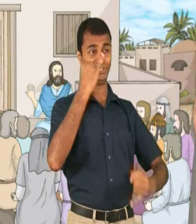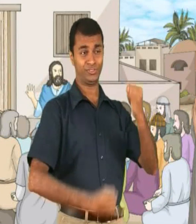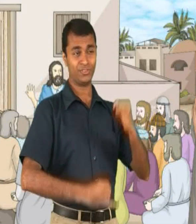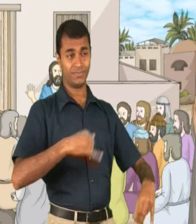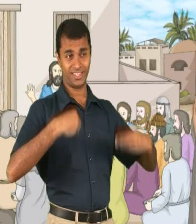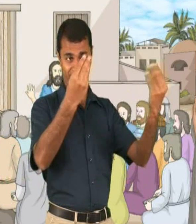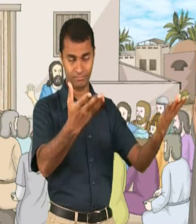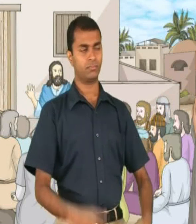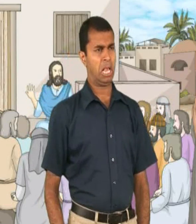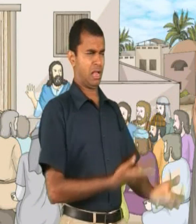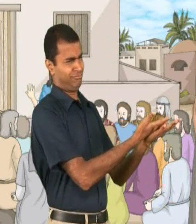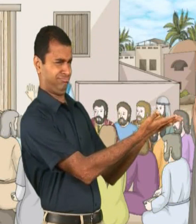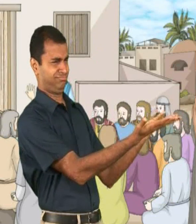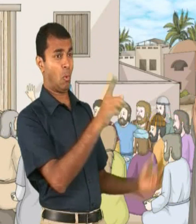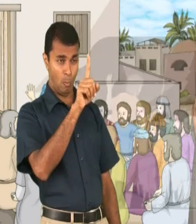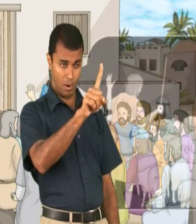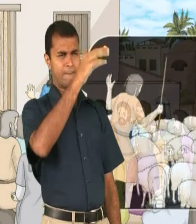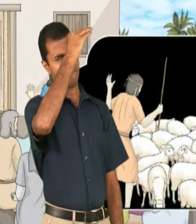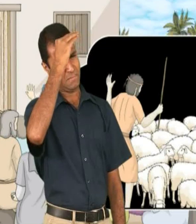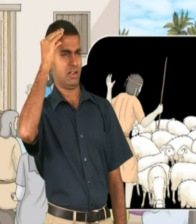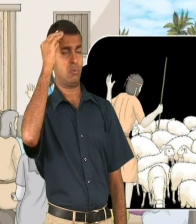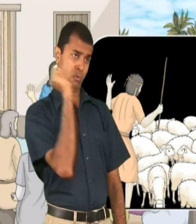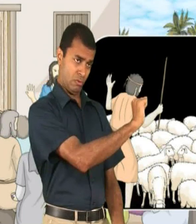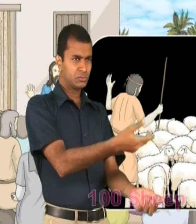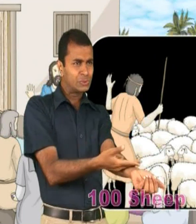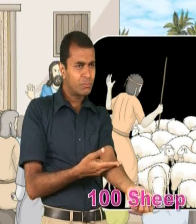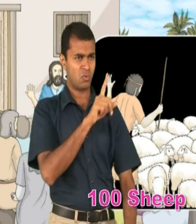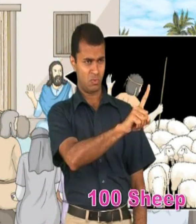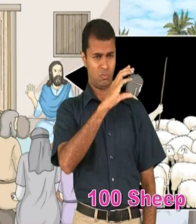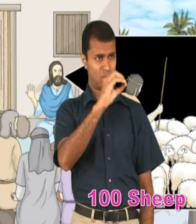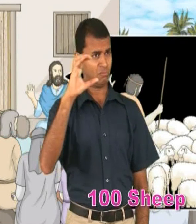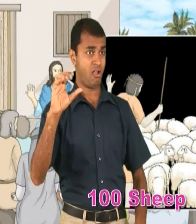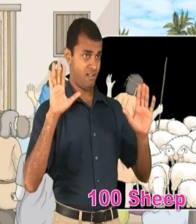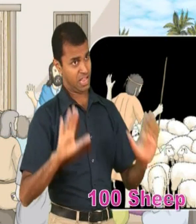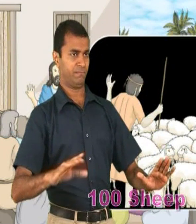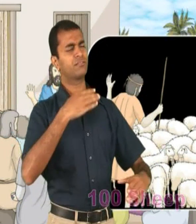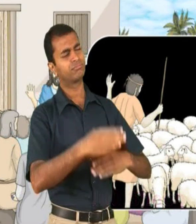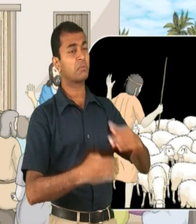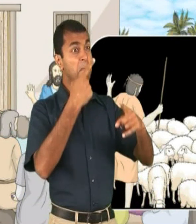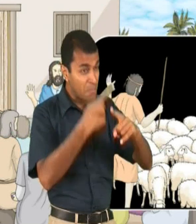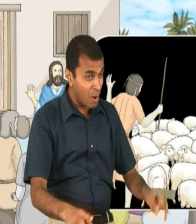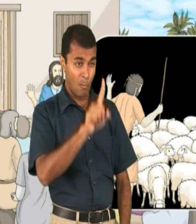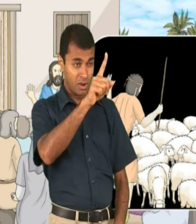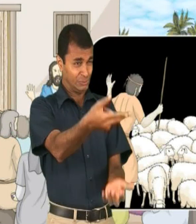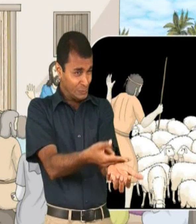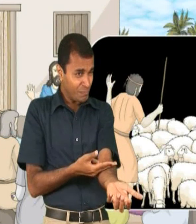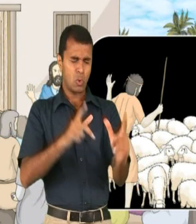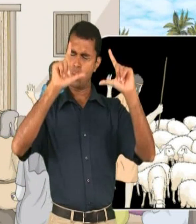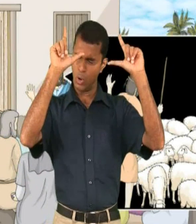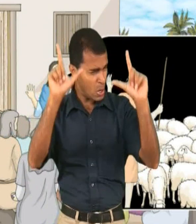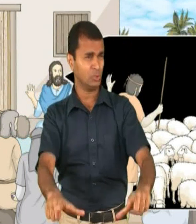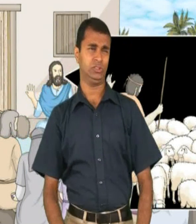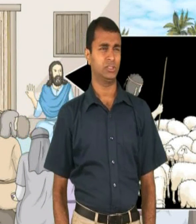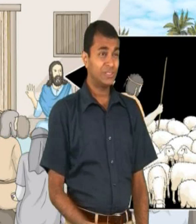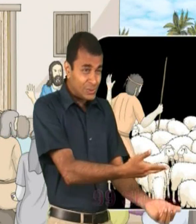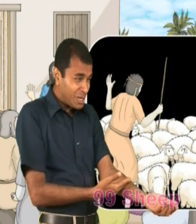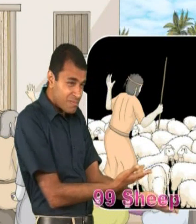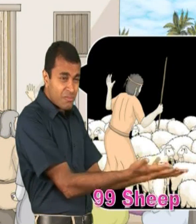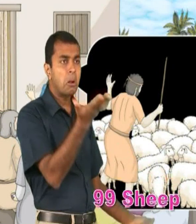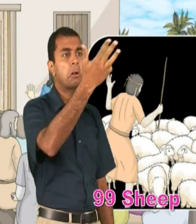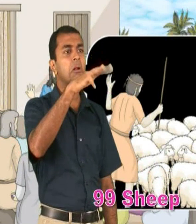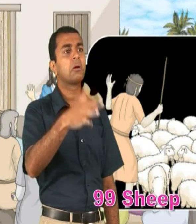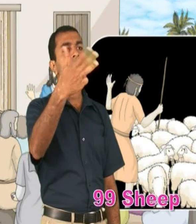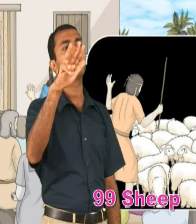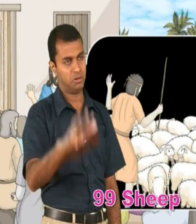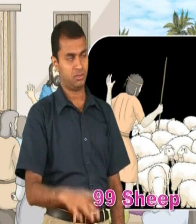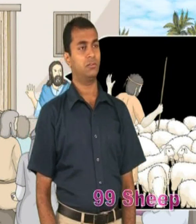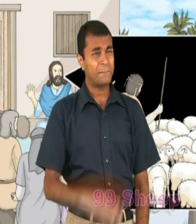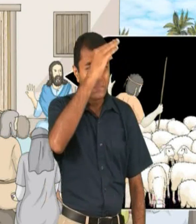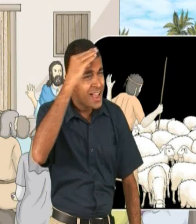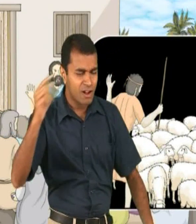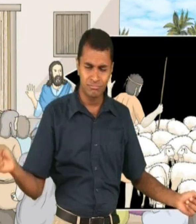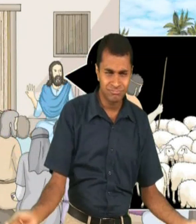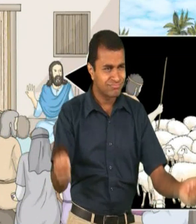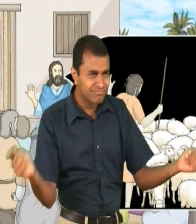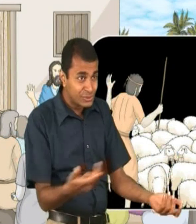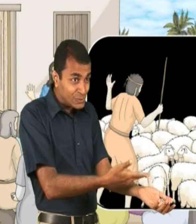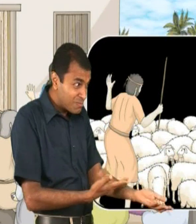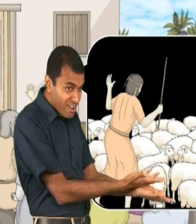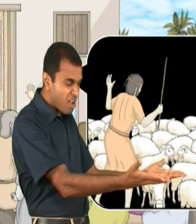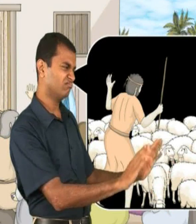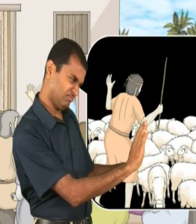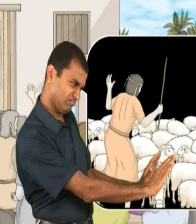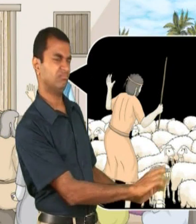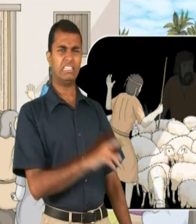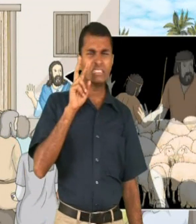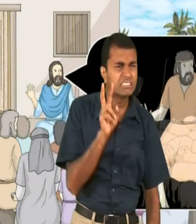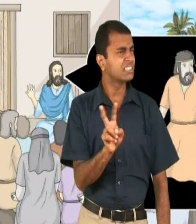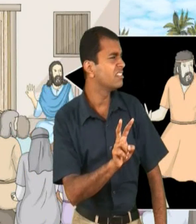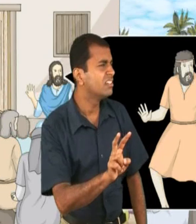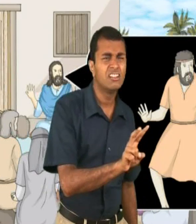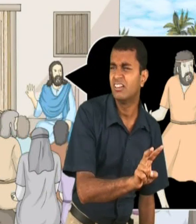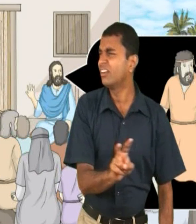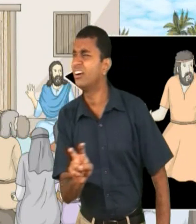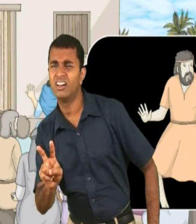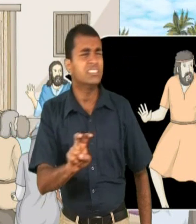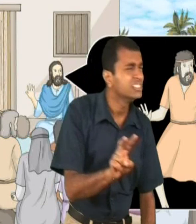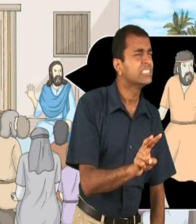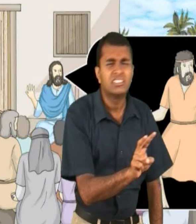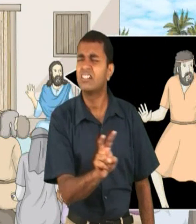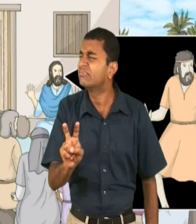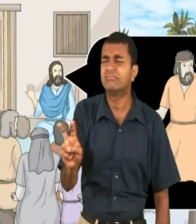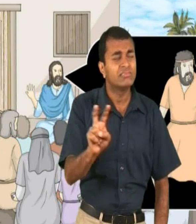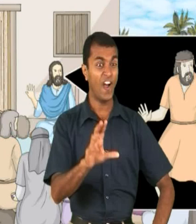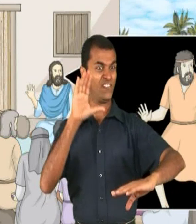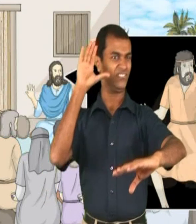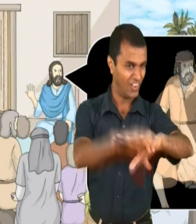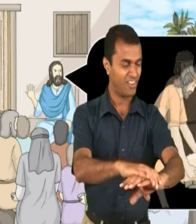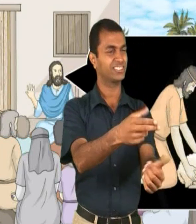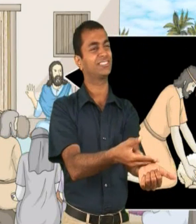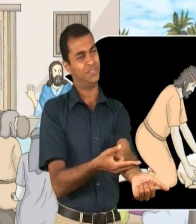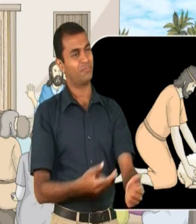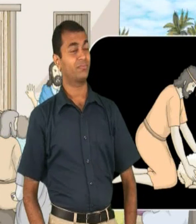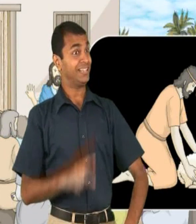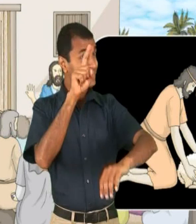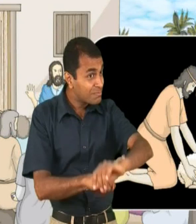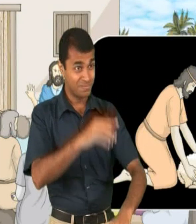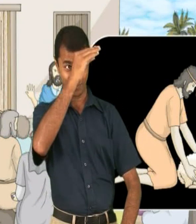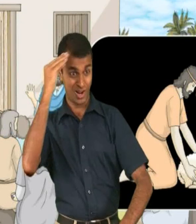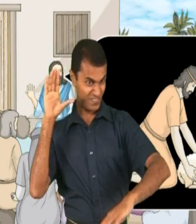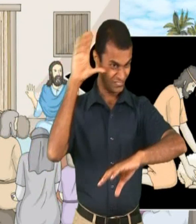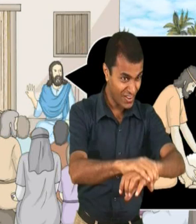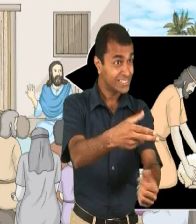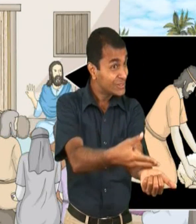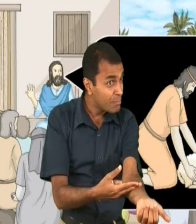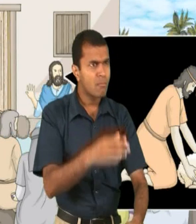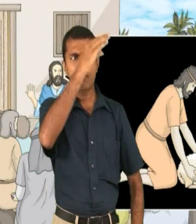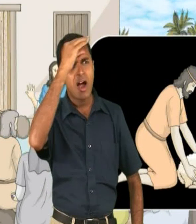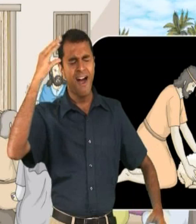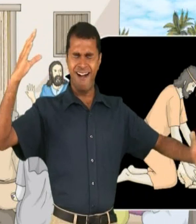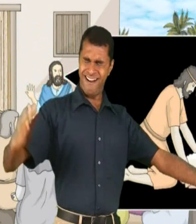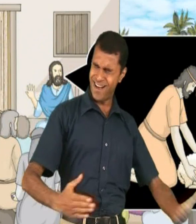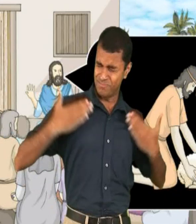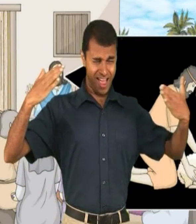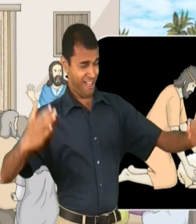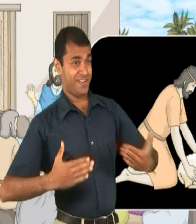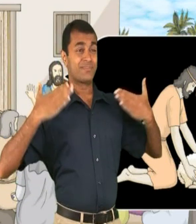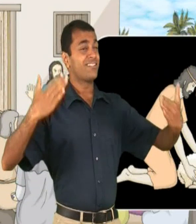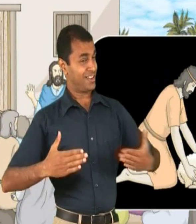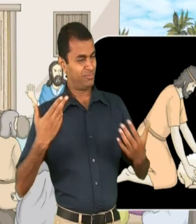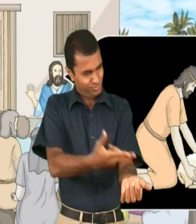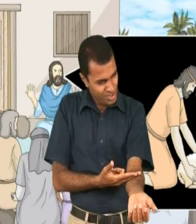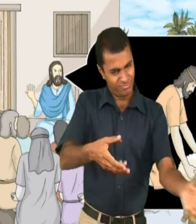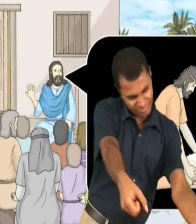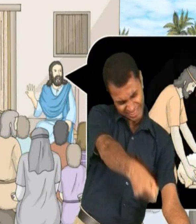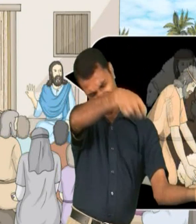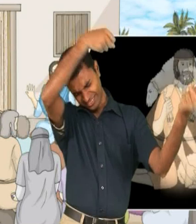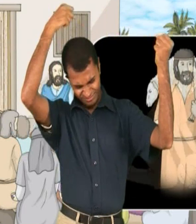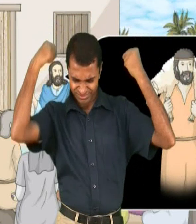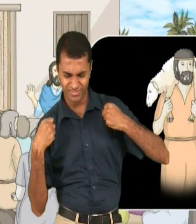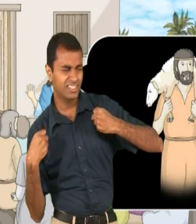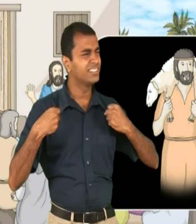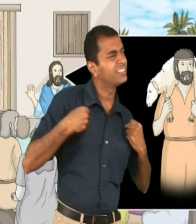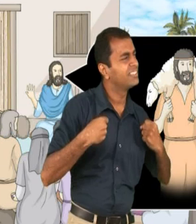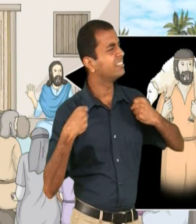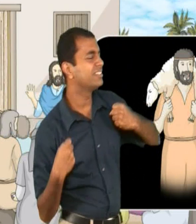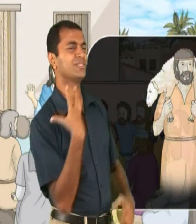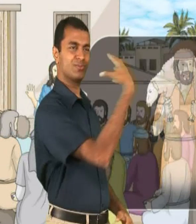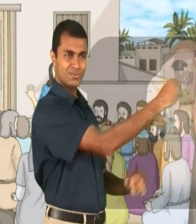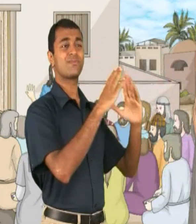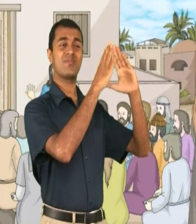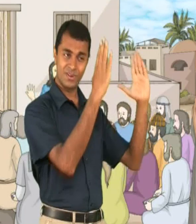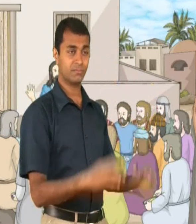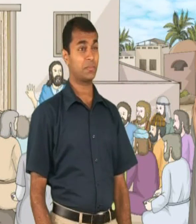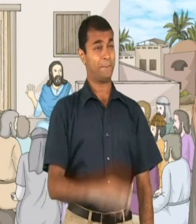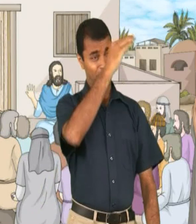Then Jesus told them this parable: “What man among you, if he has a hundred sheep and loses one of them, does not leave the ninety-nine in the pasture and go after the one that is lost, until he finds it?